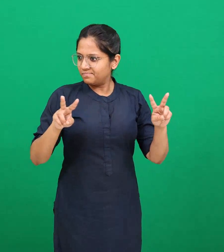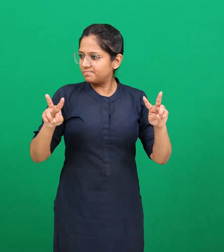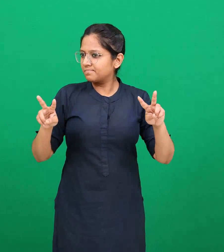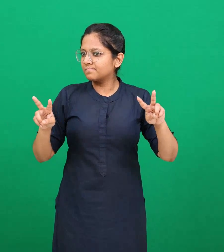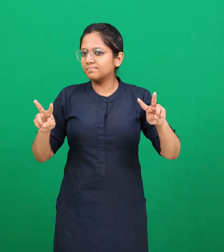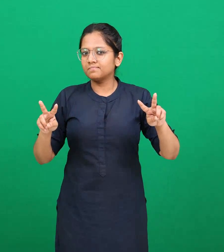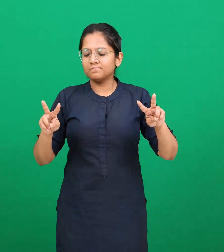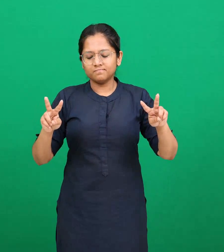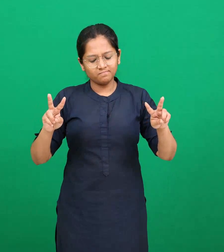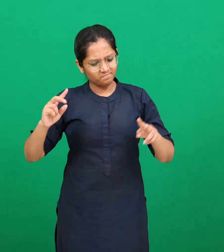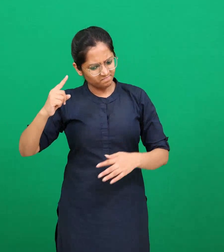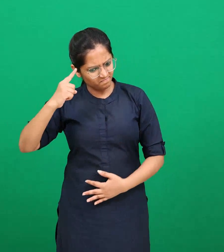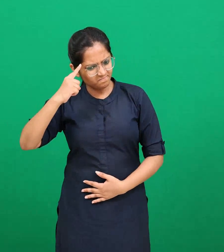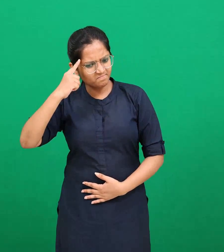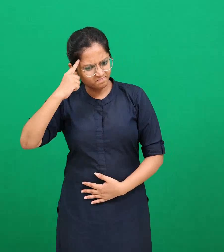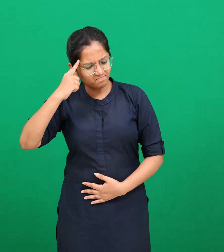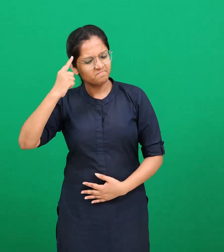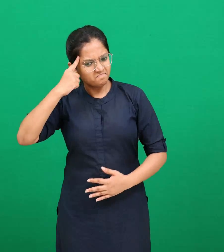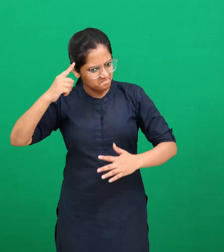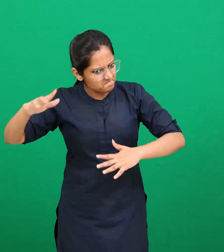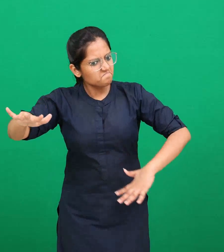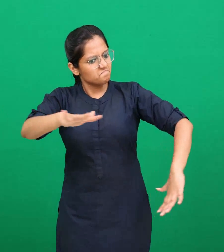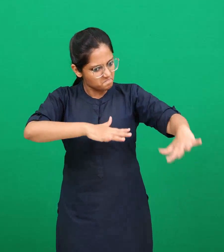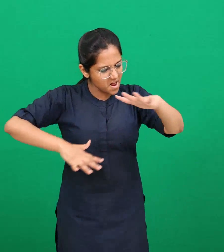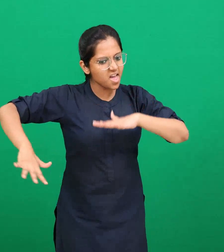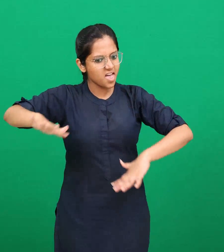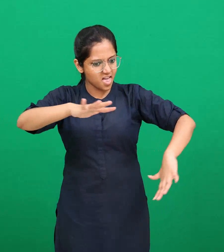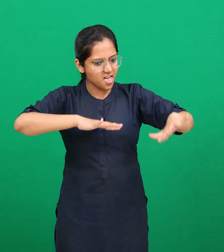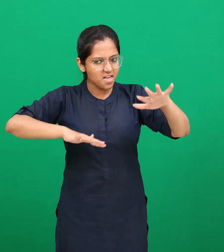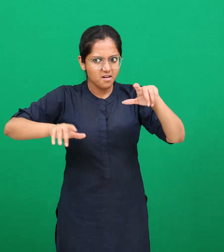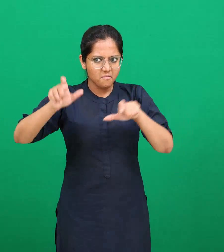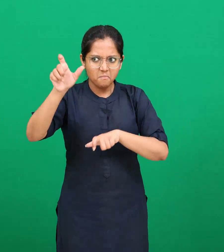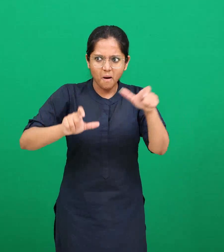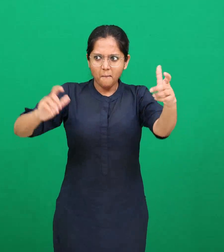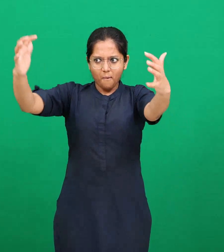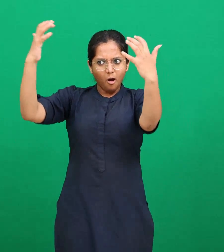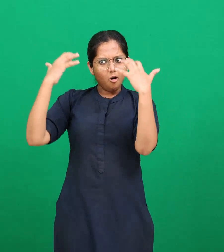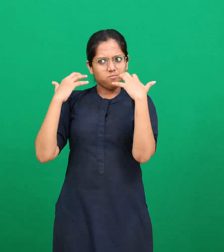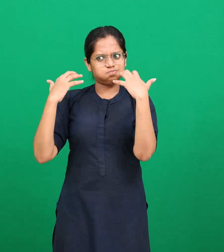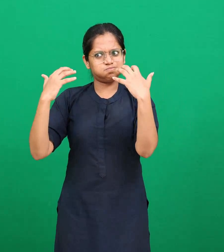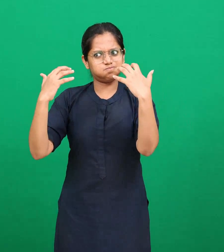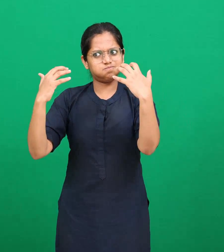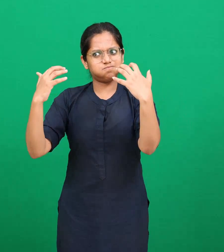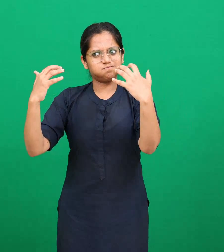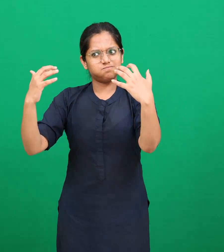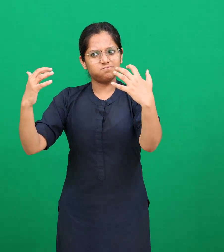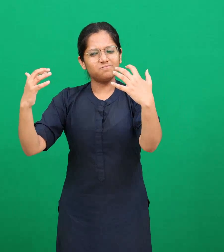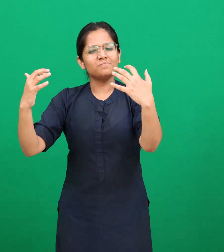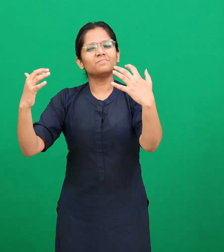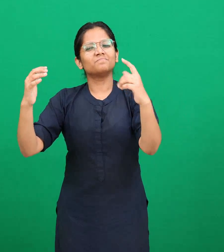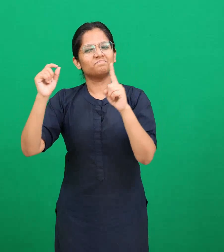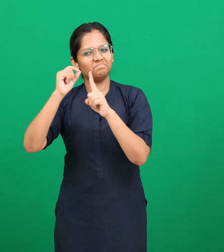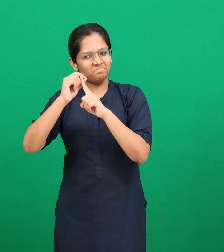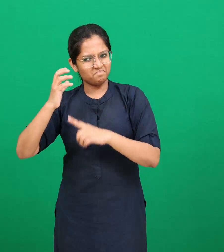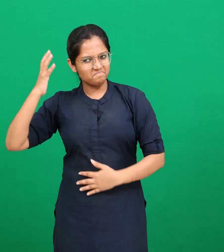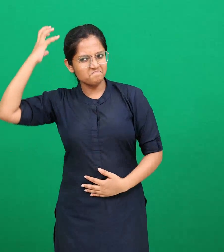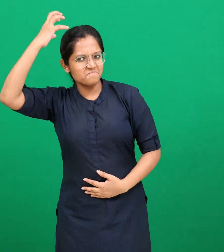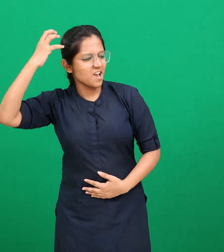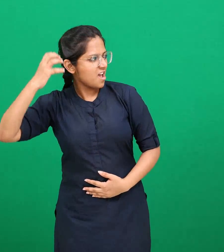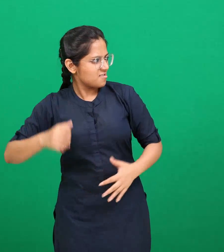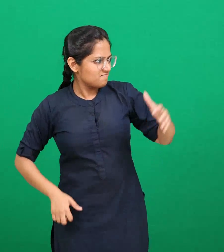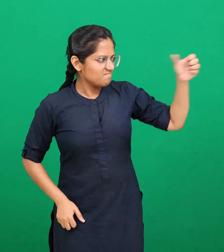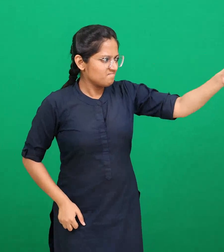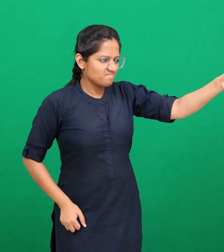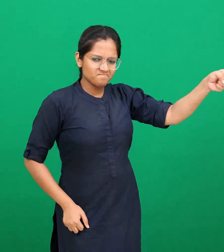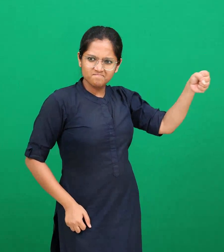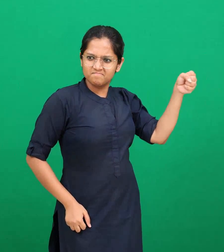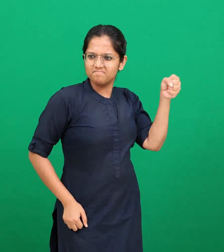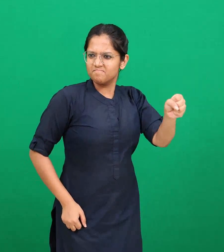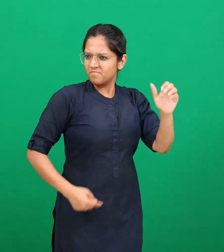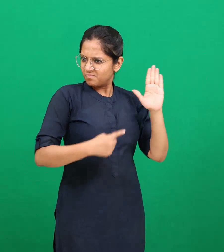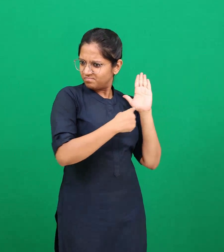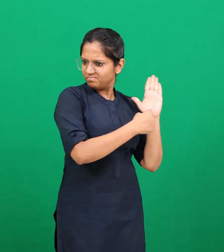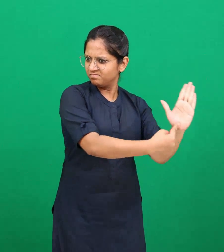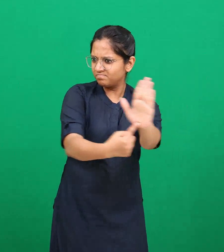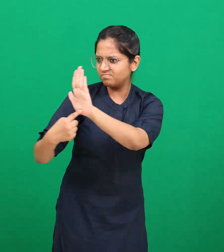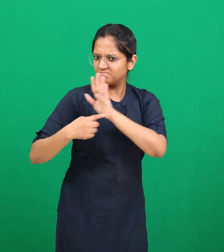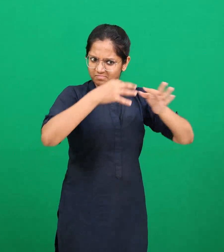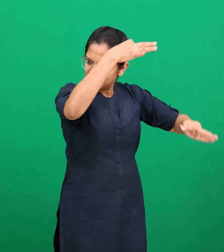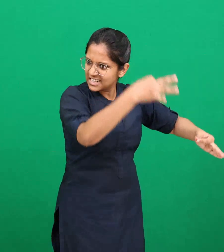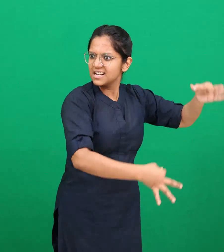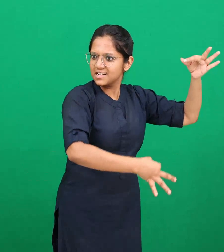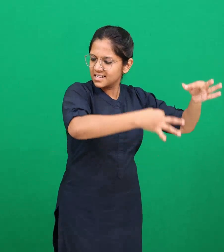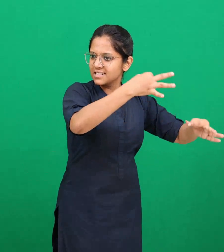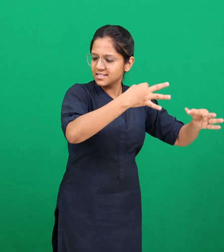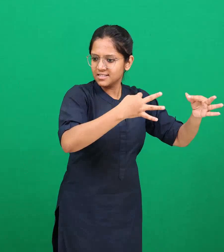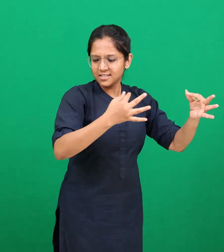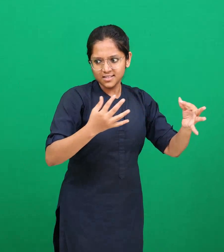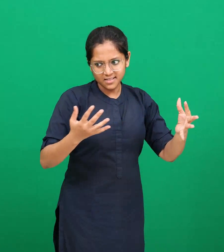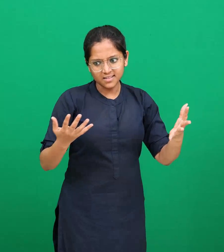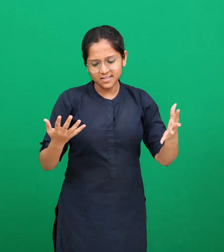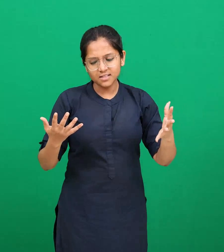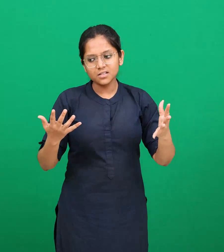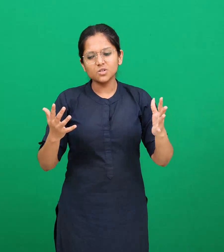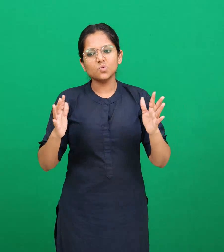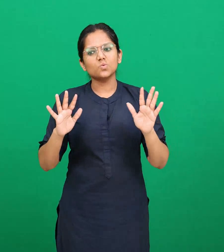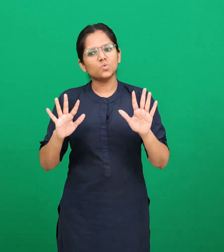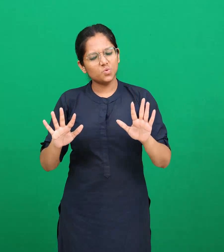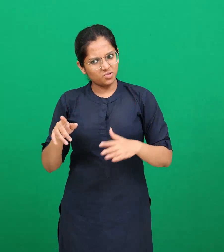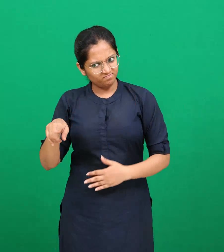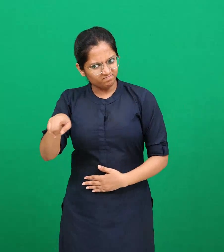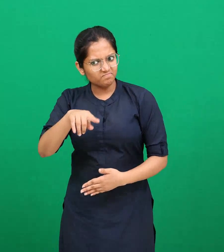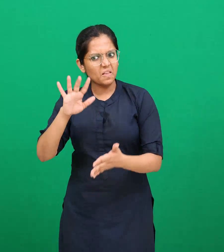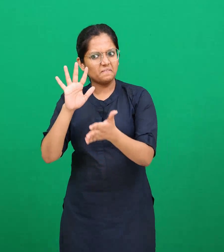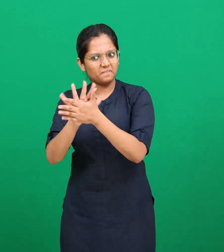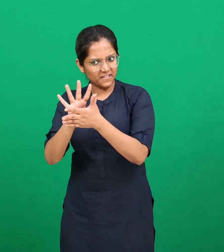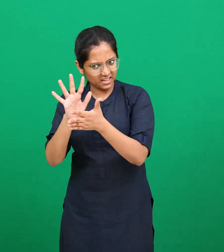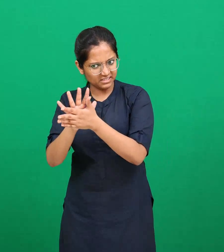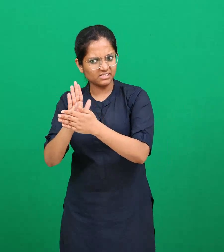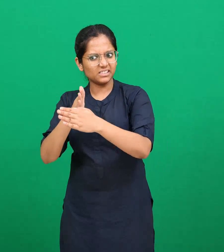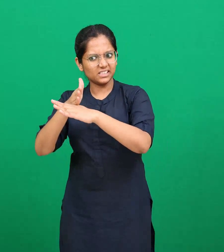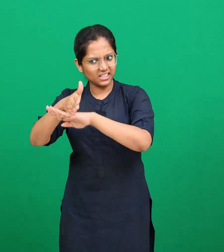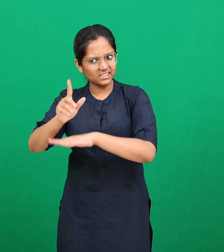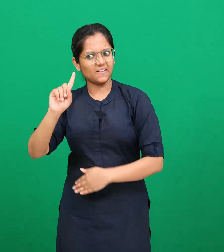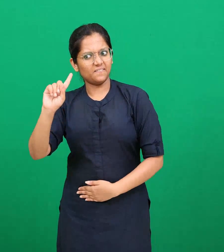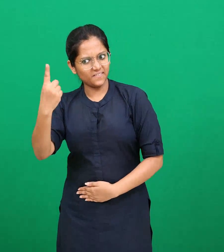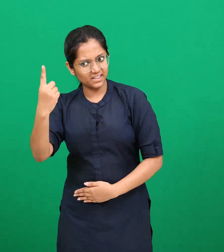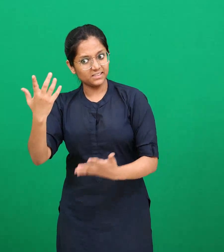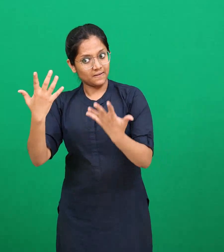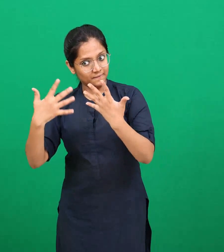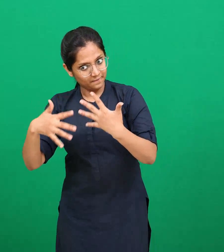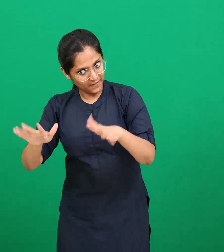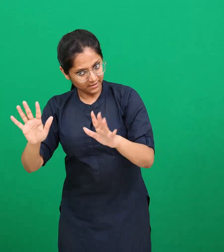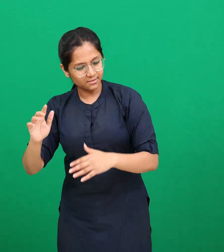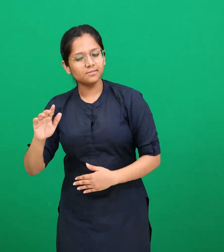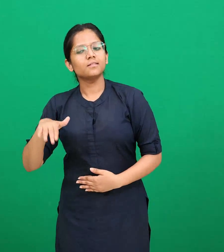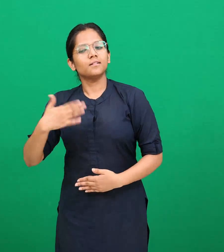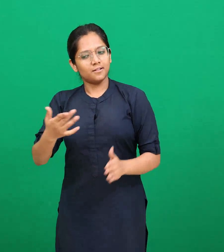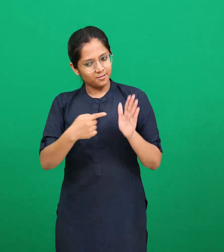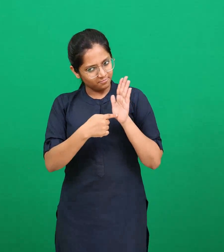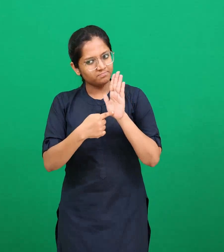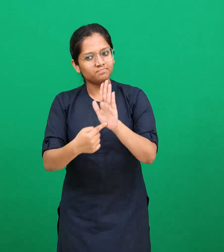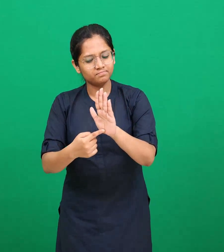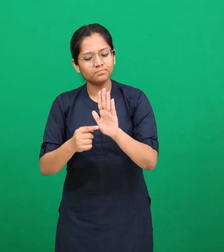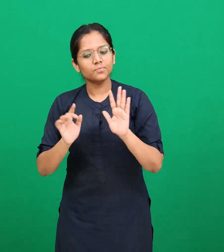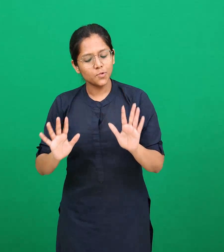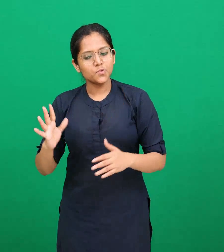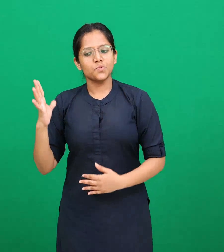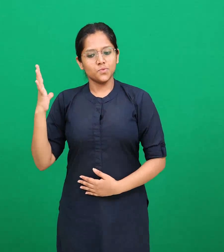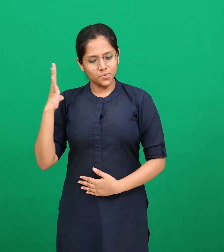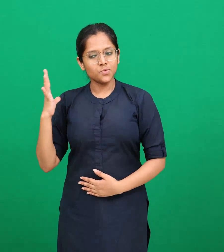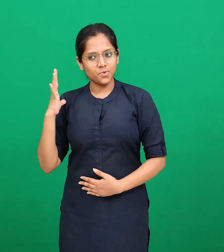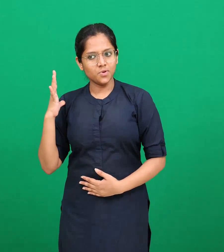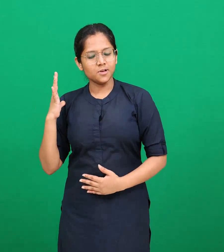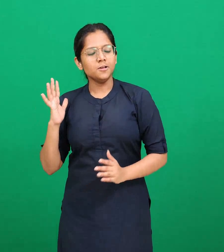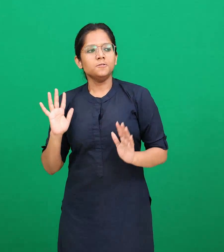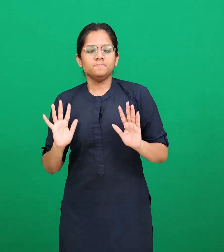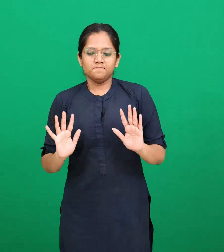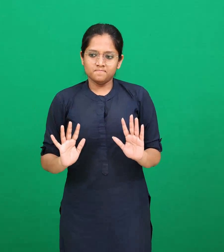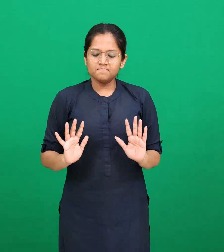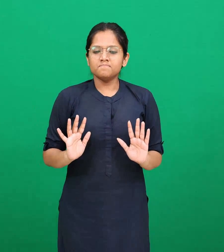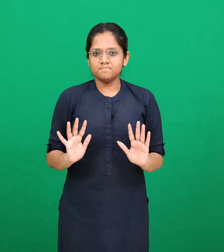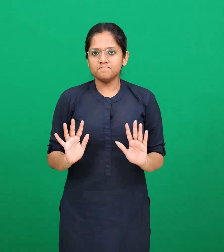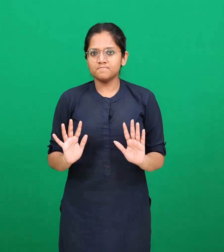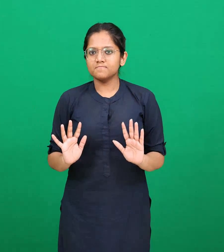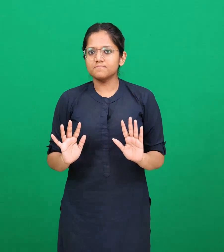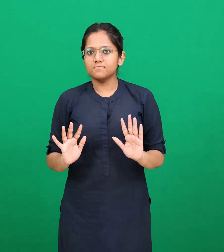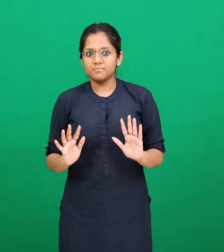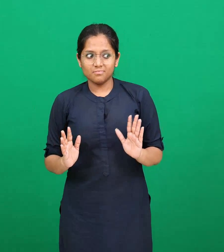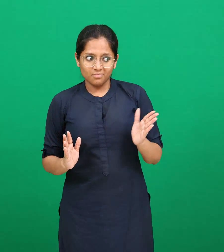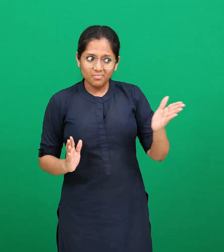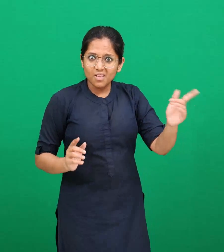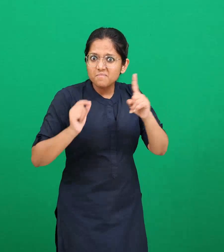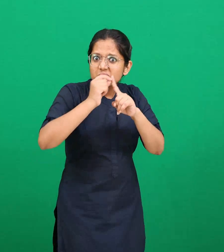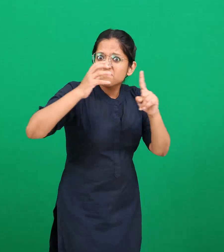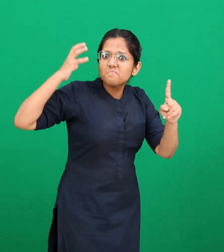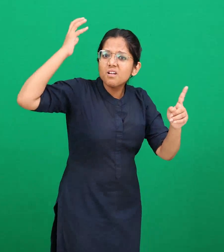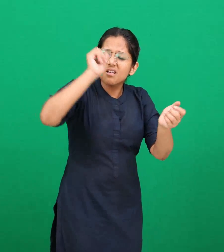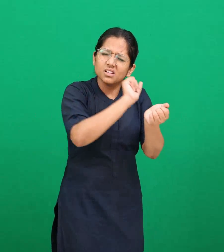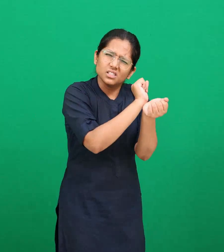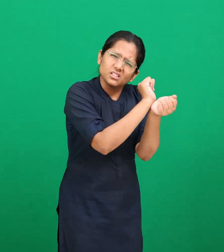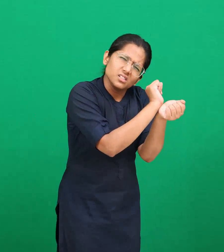Herod intended to bring him out to the people after the Passover.